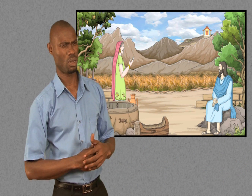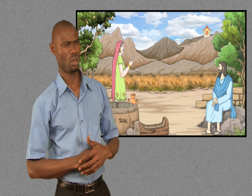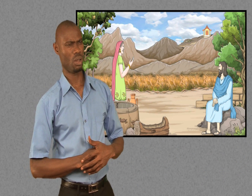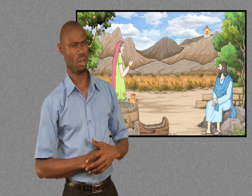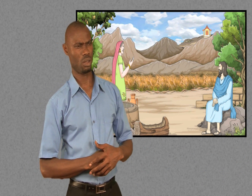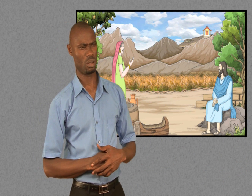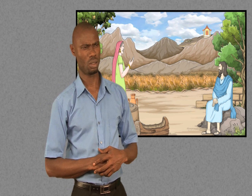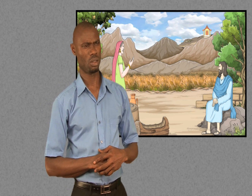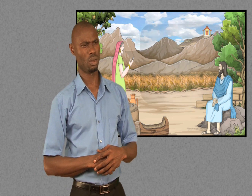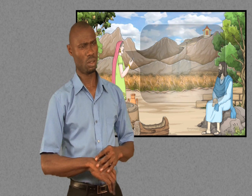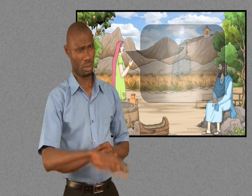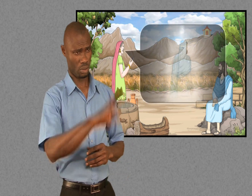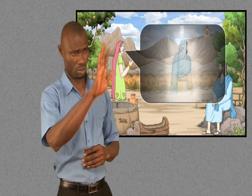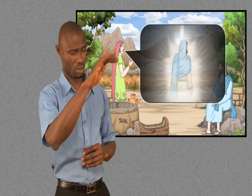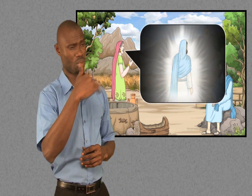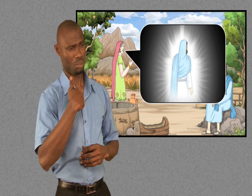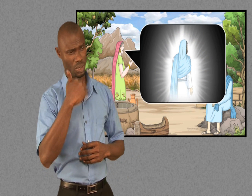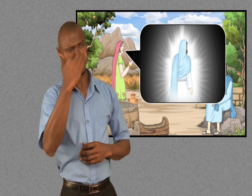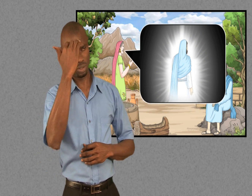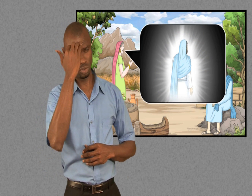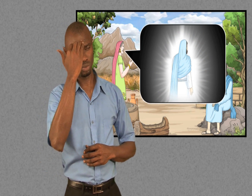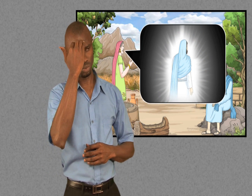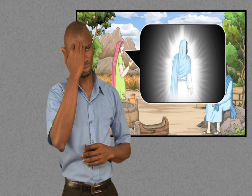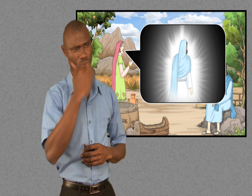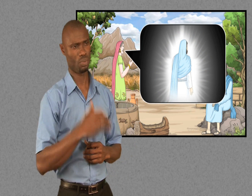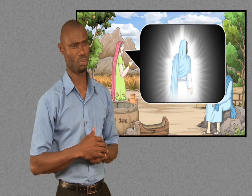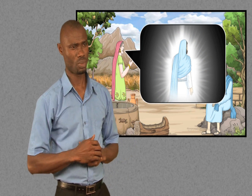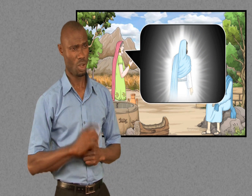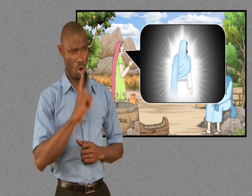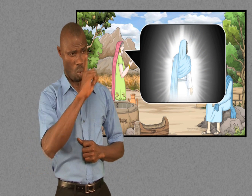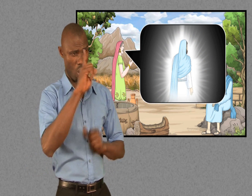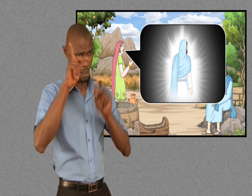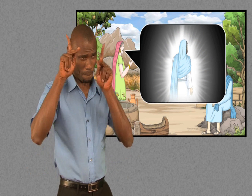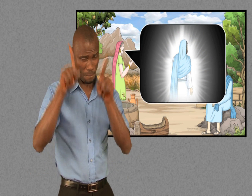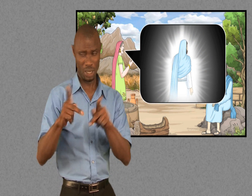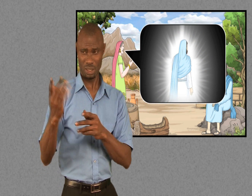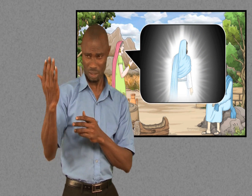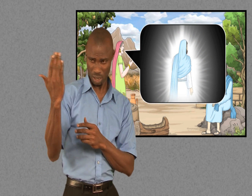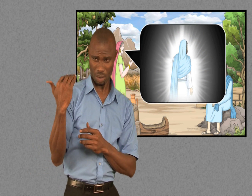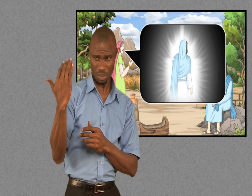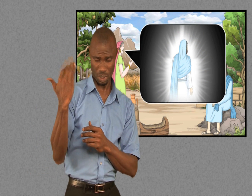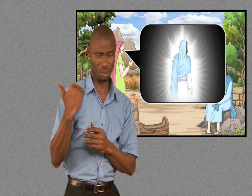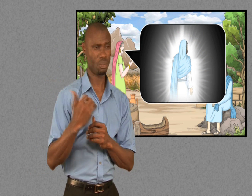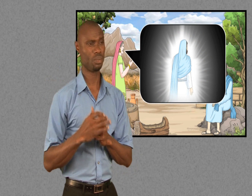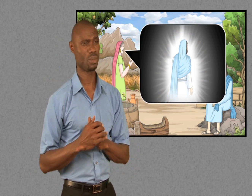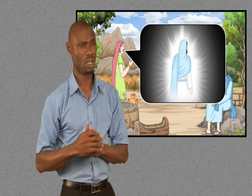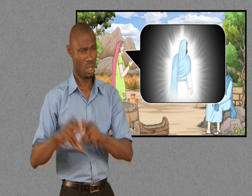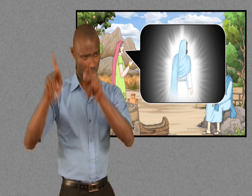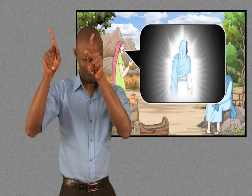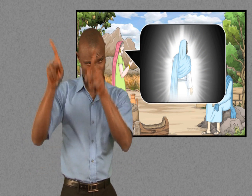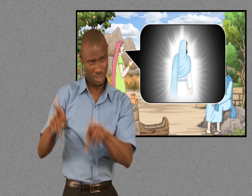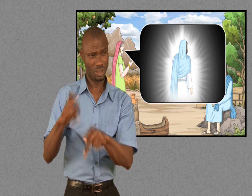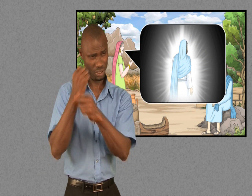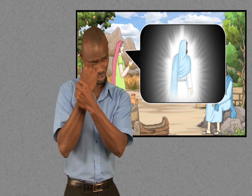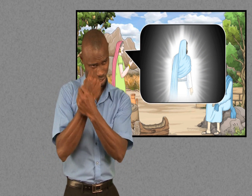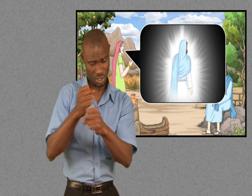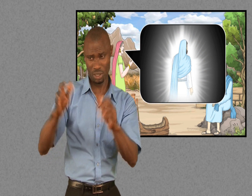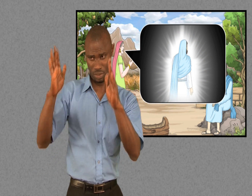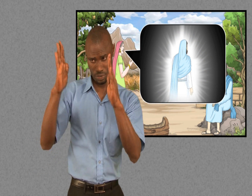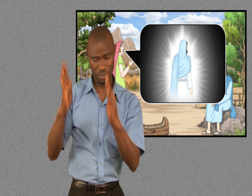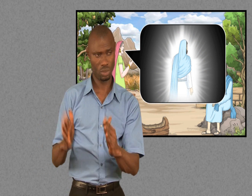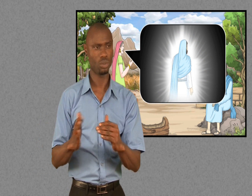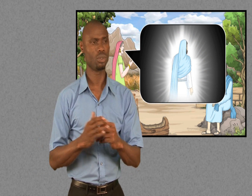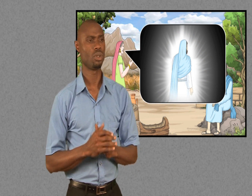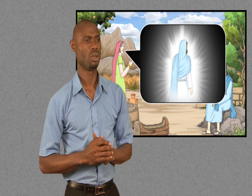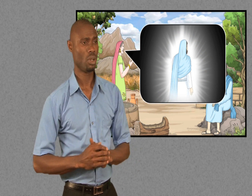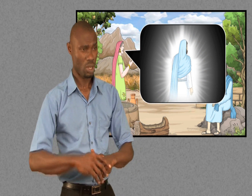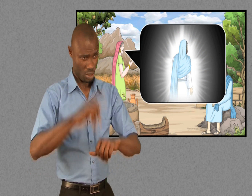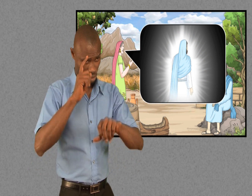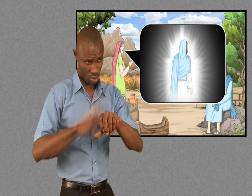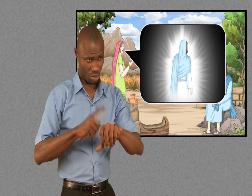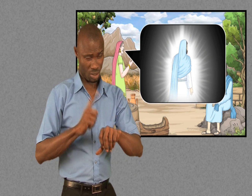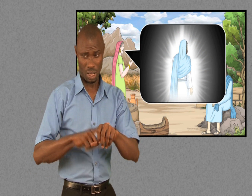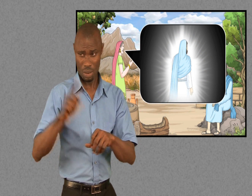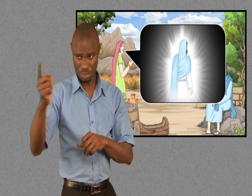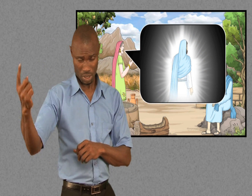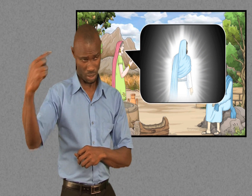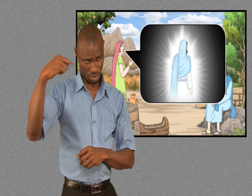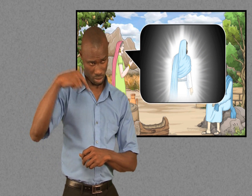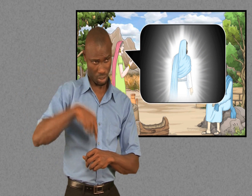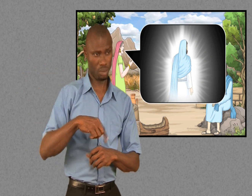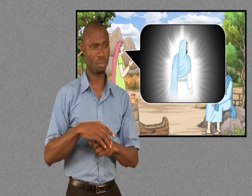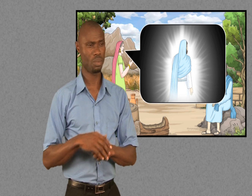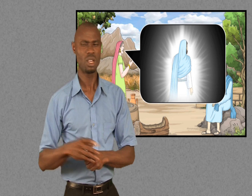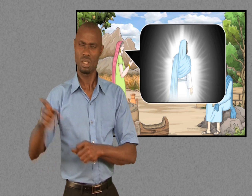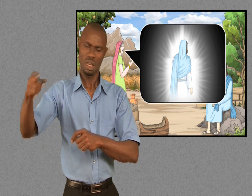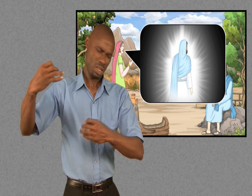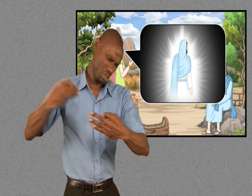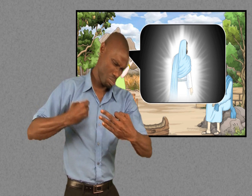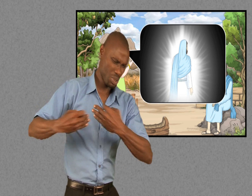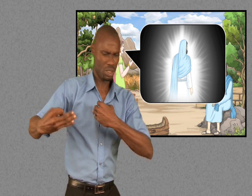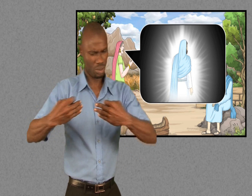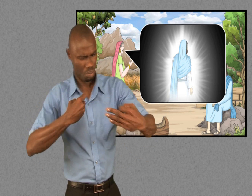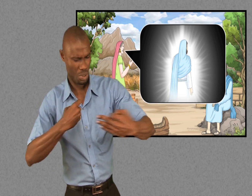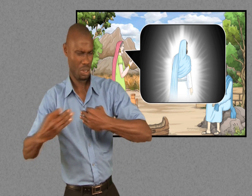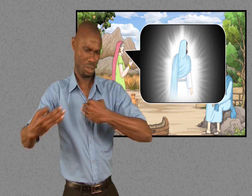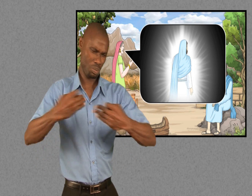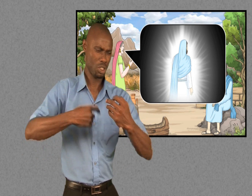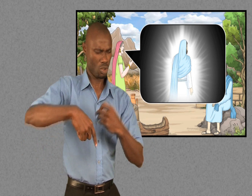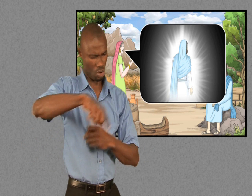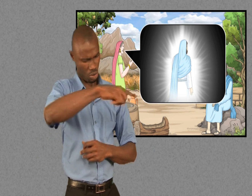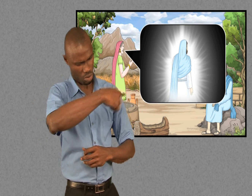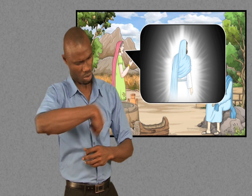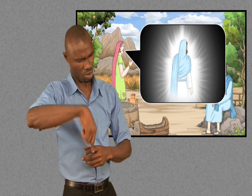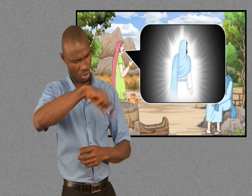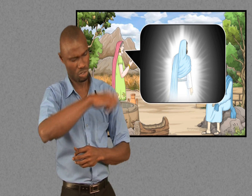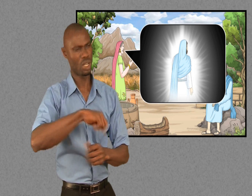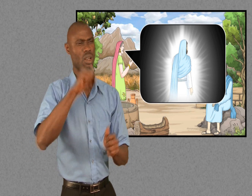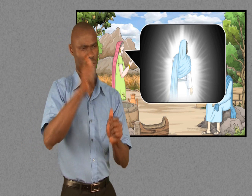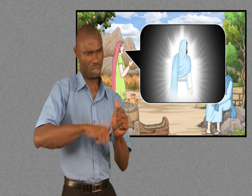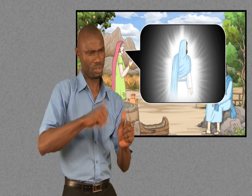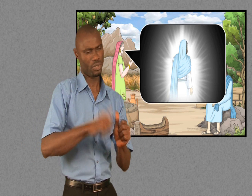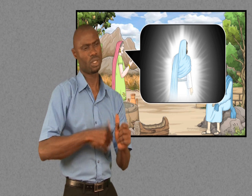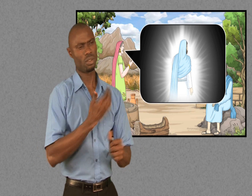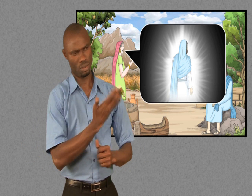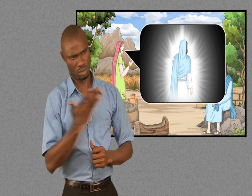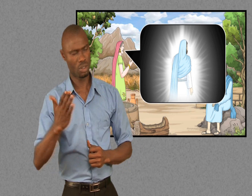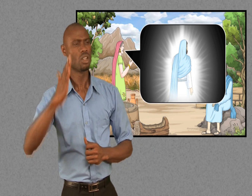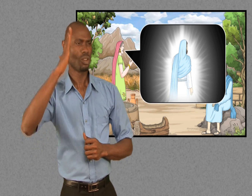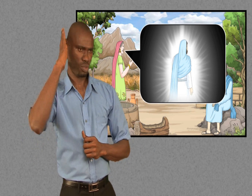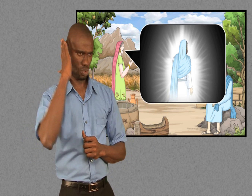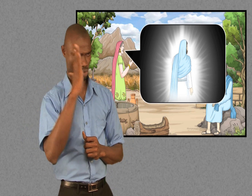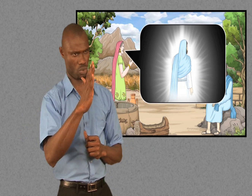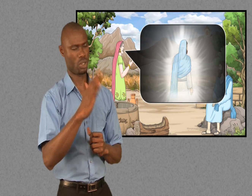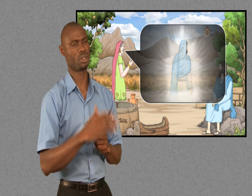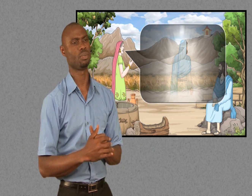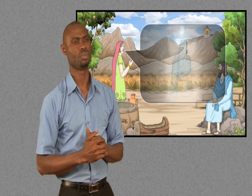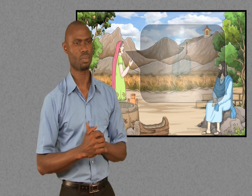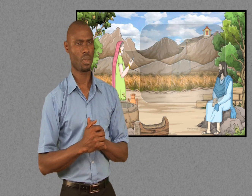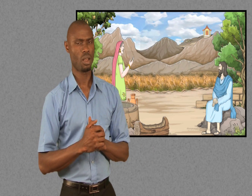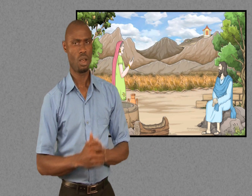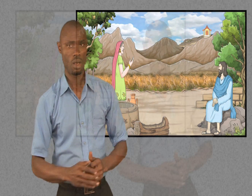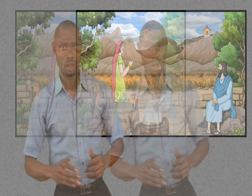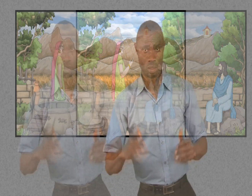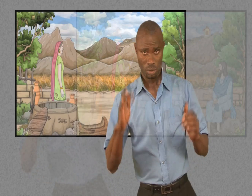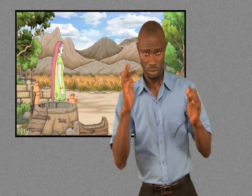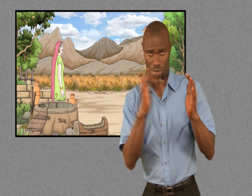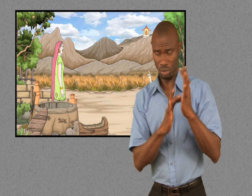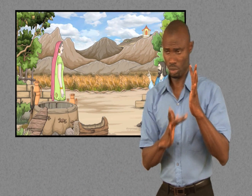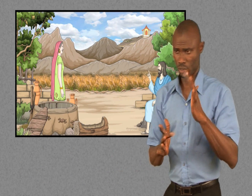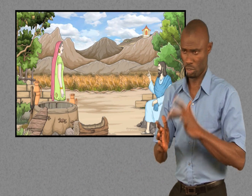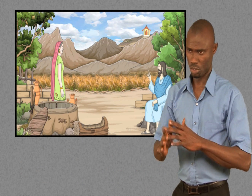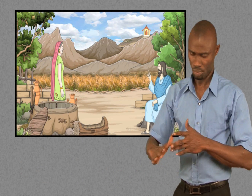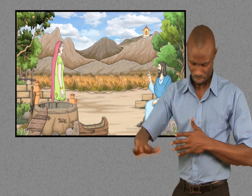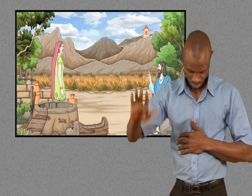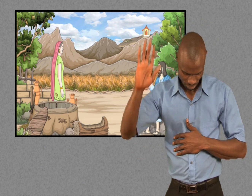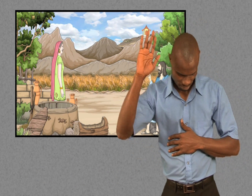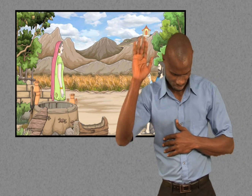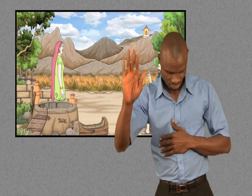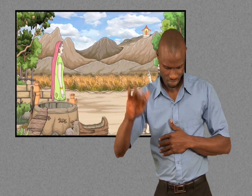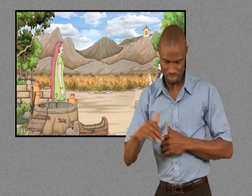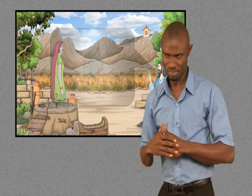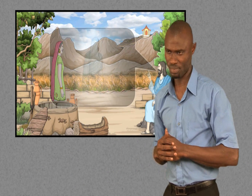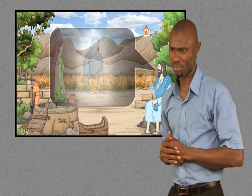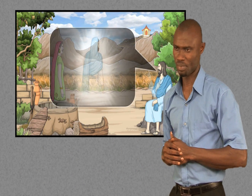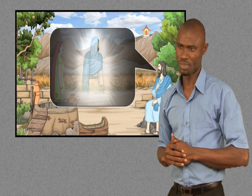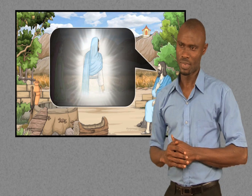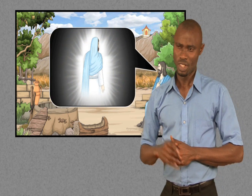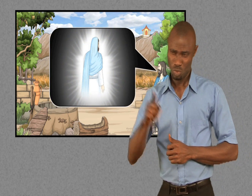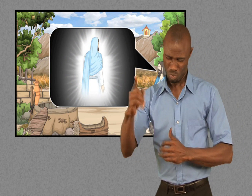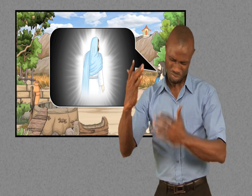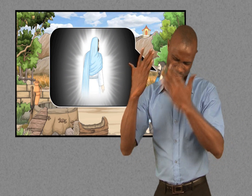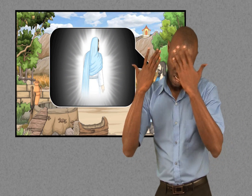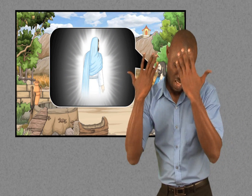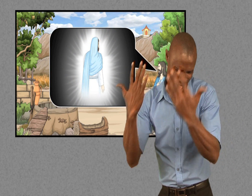The woman said, “I know that Messiah” (called Christ) “is coming. When He comes, He will explain everything to us.”